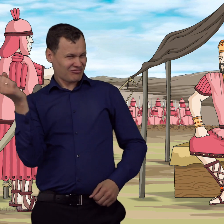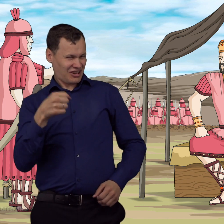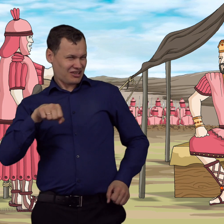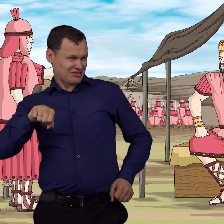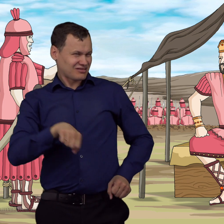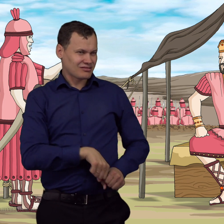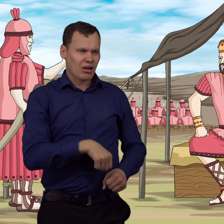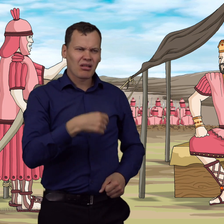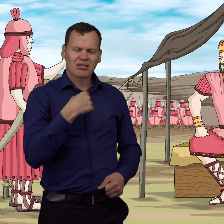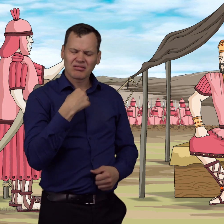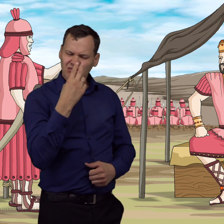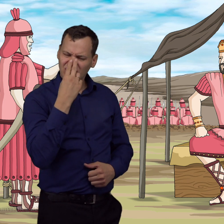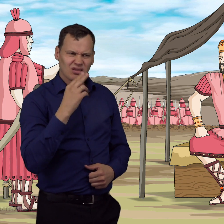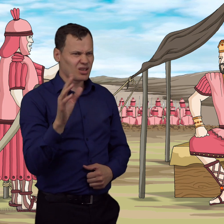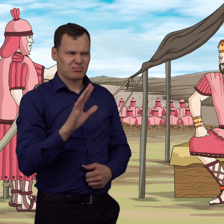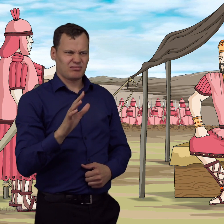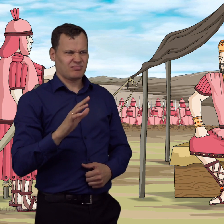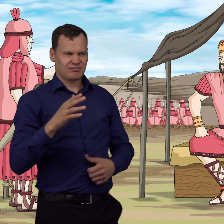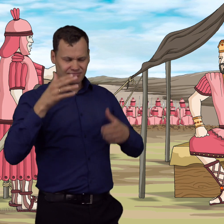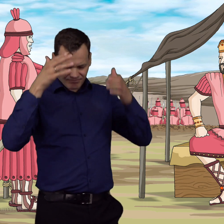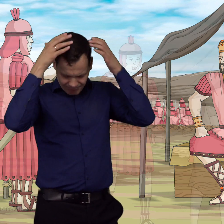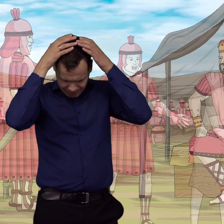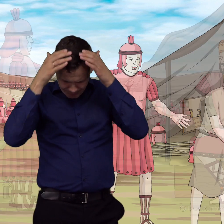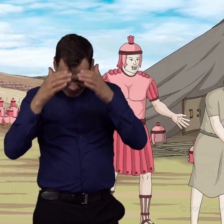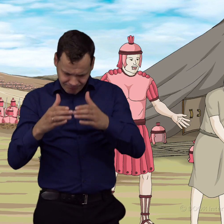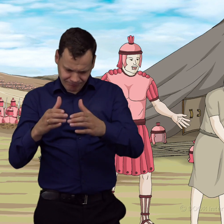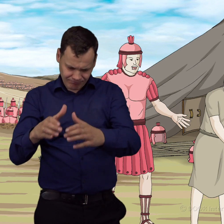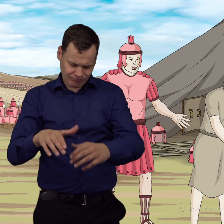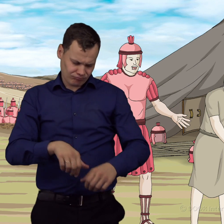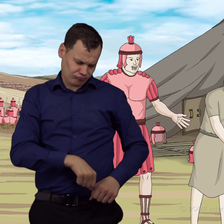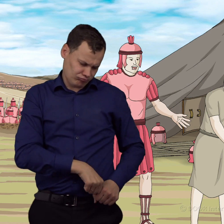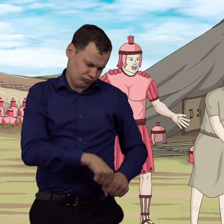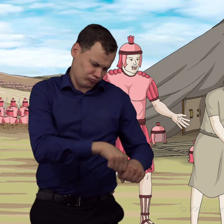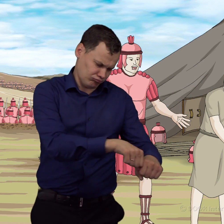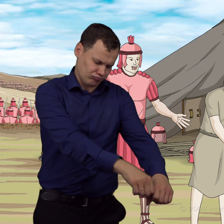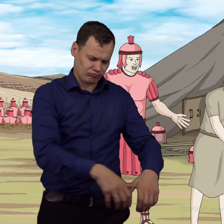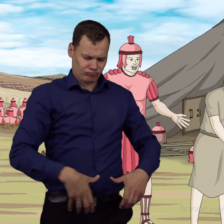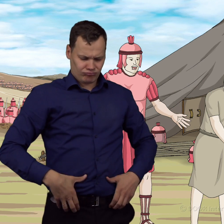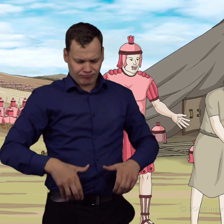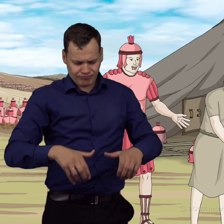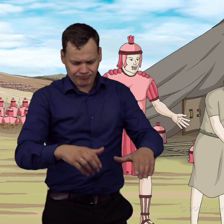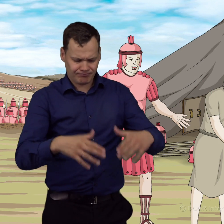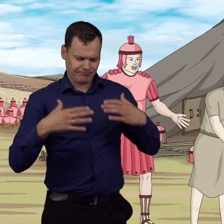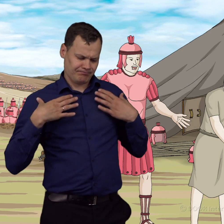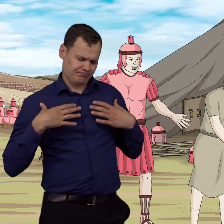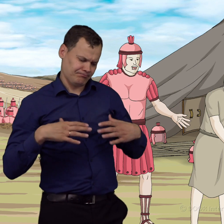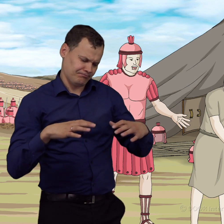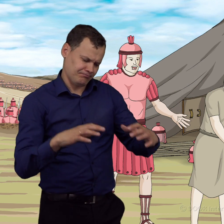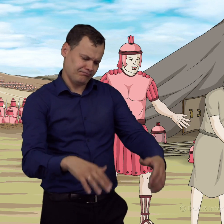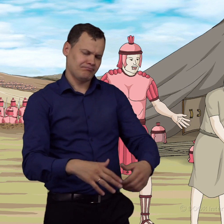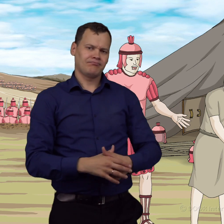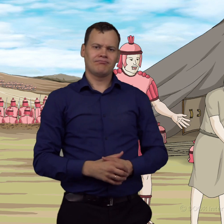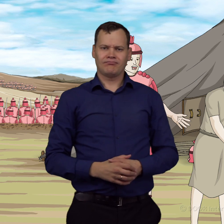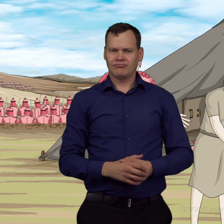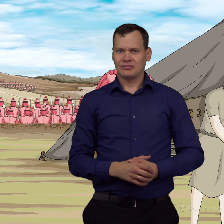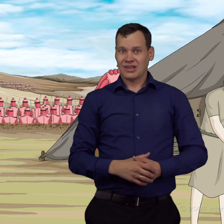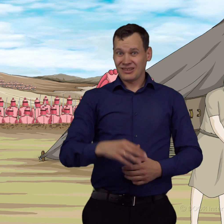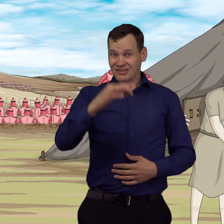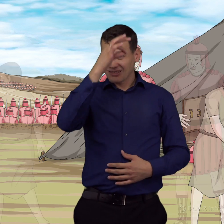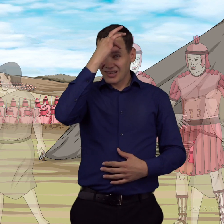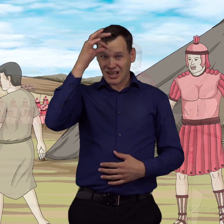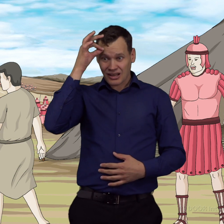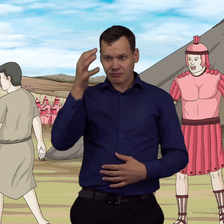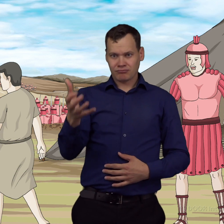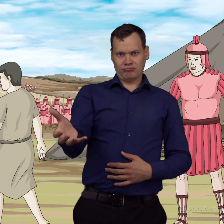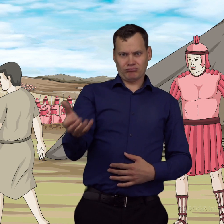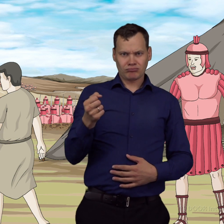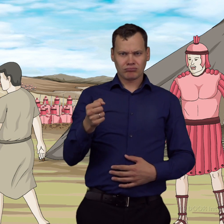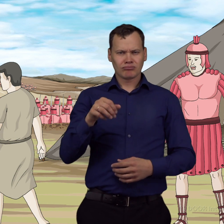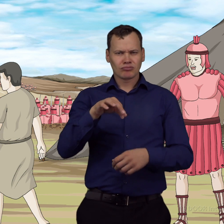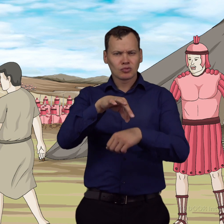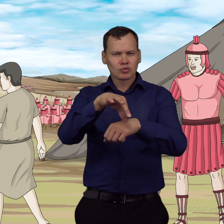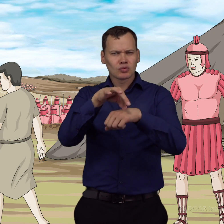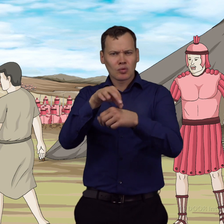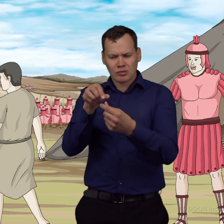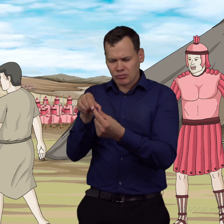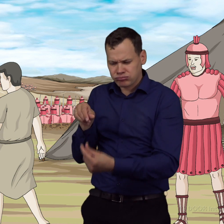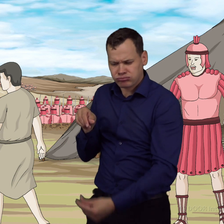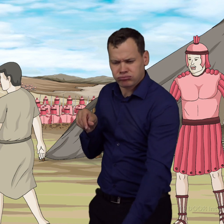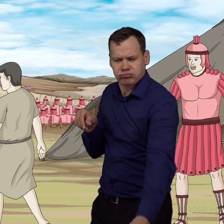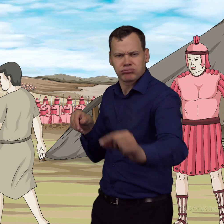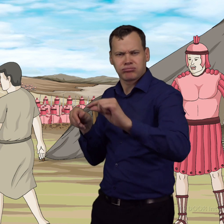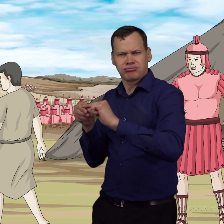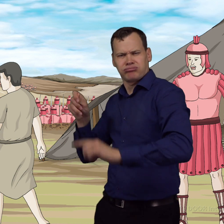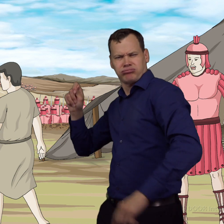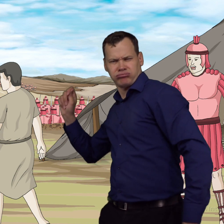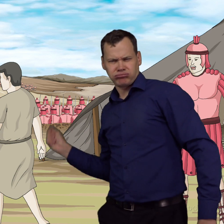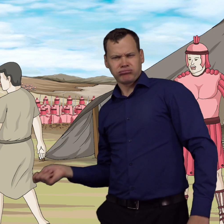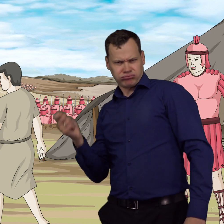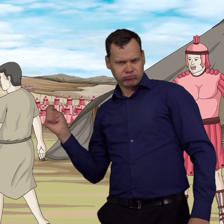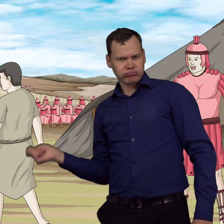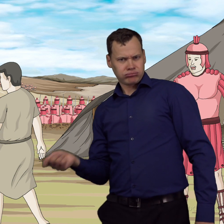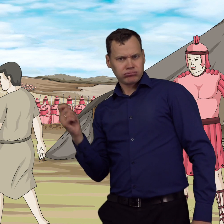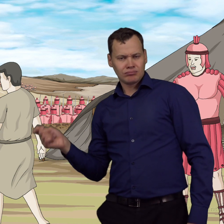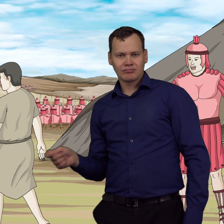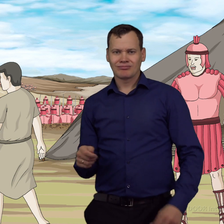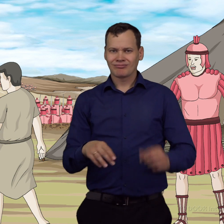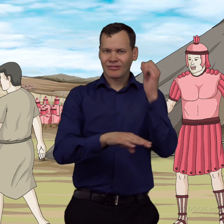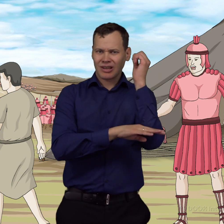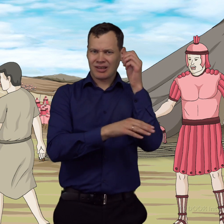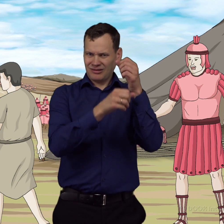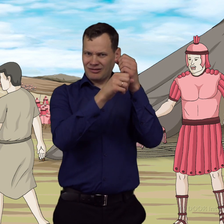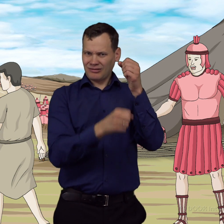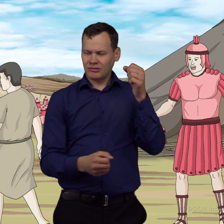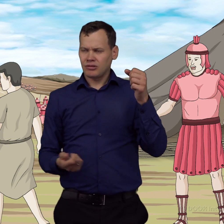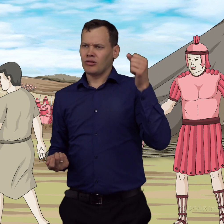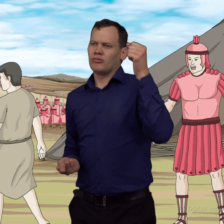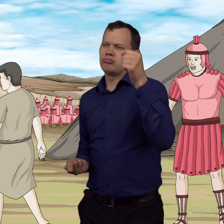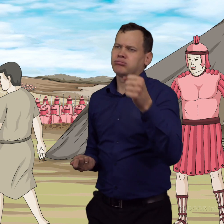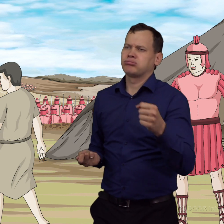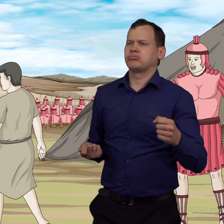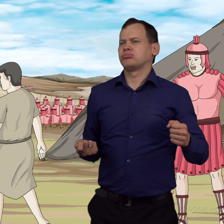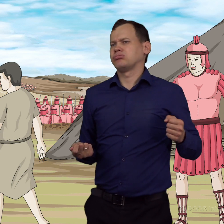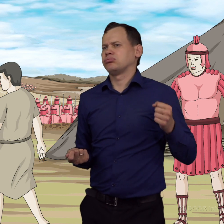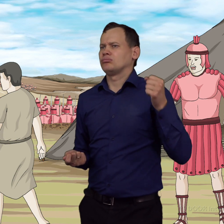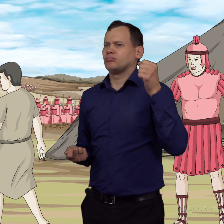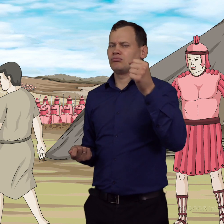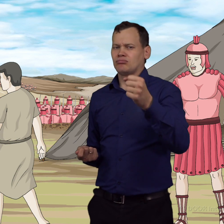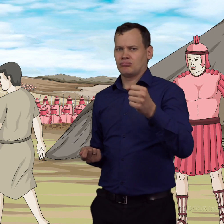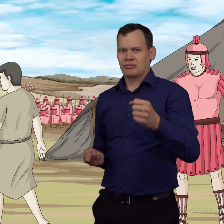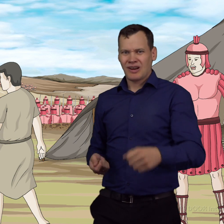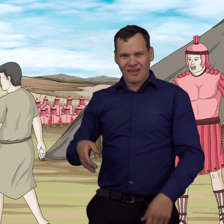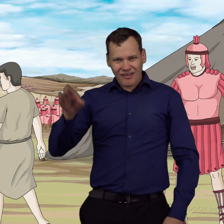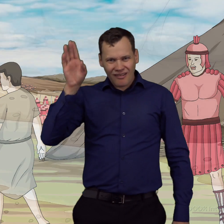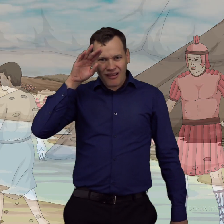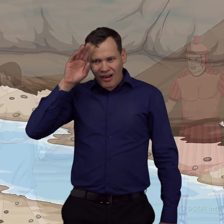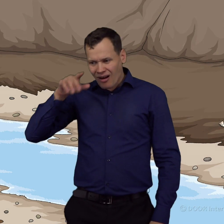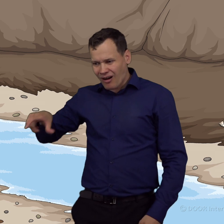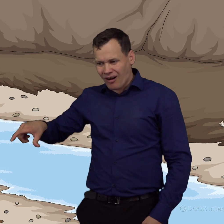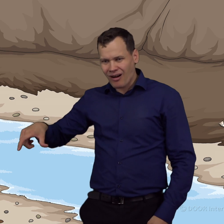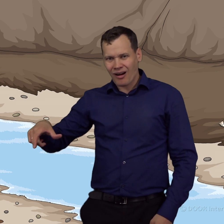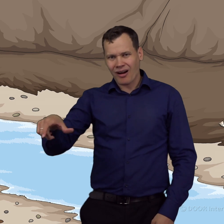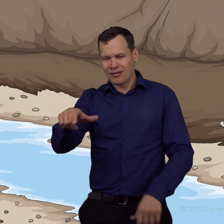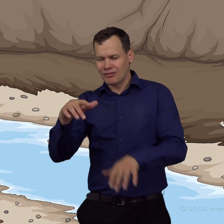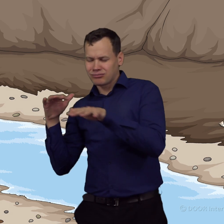So David took them off.